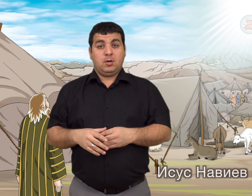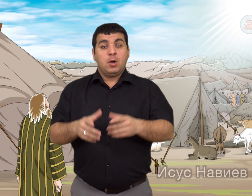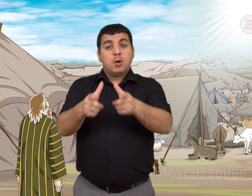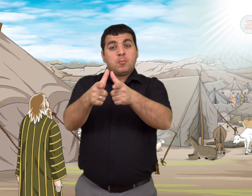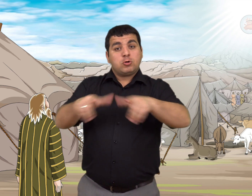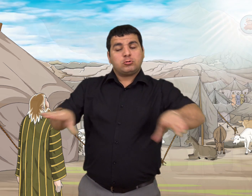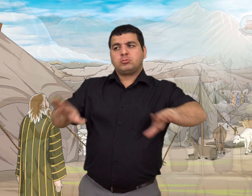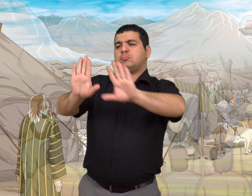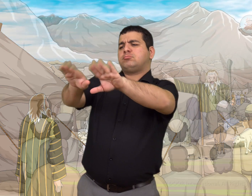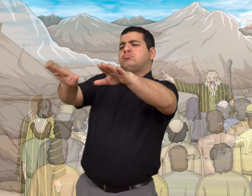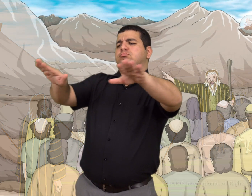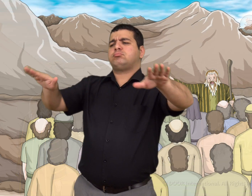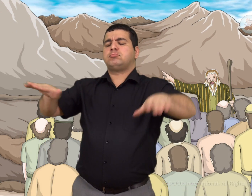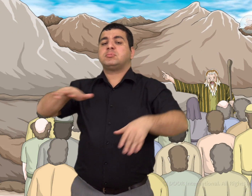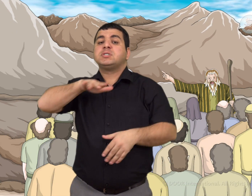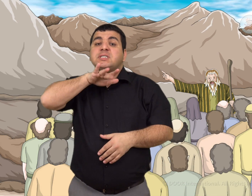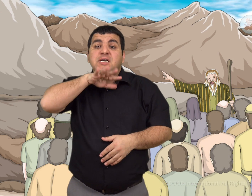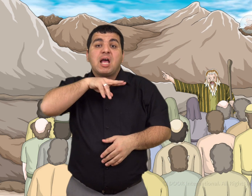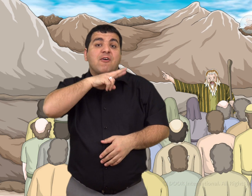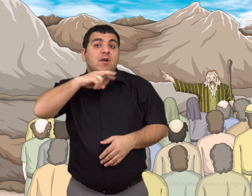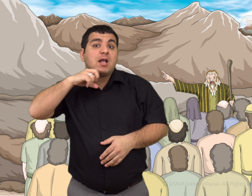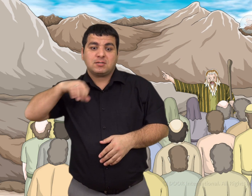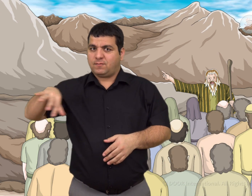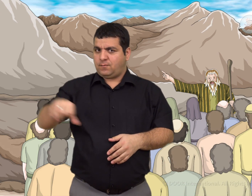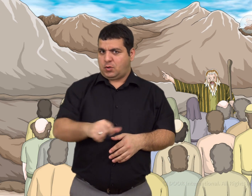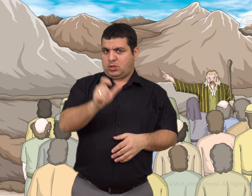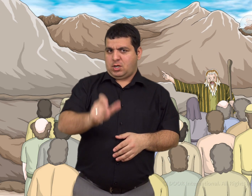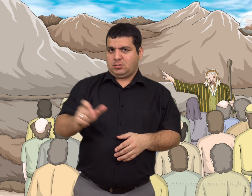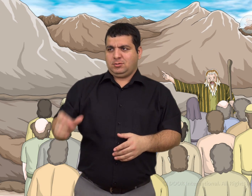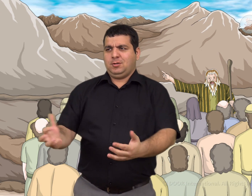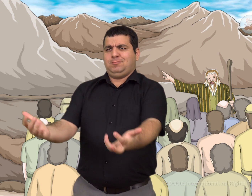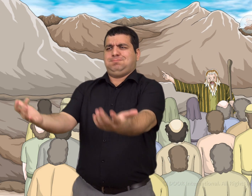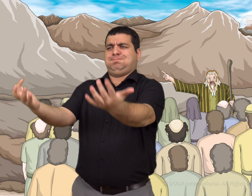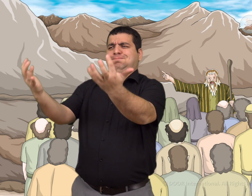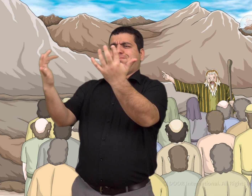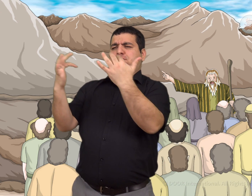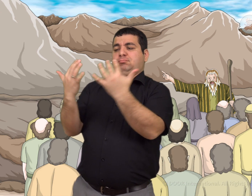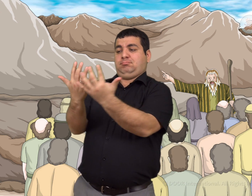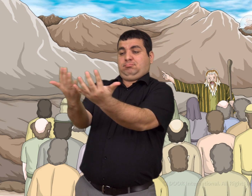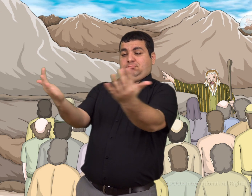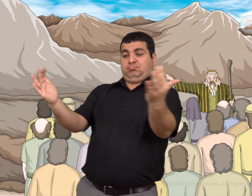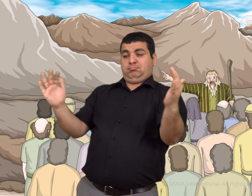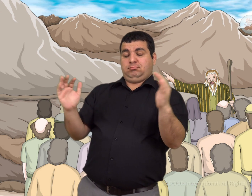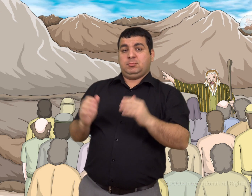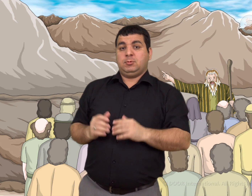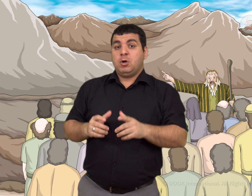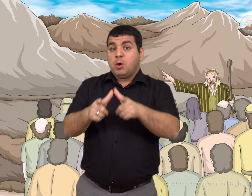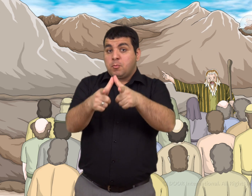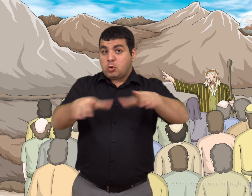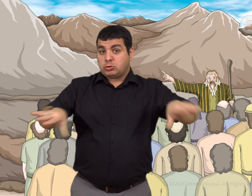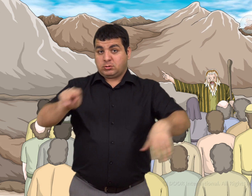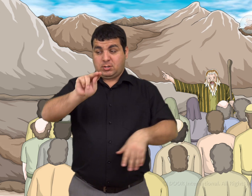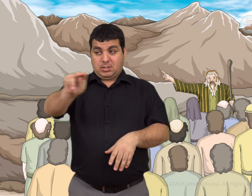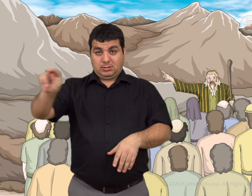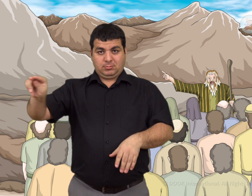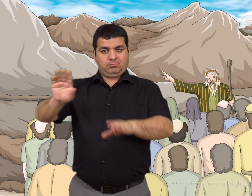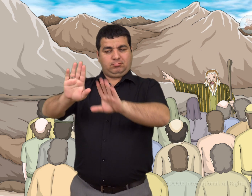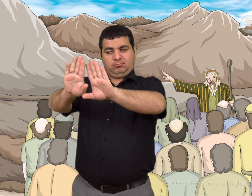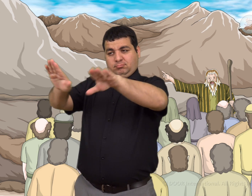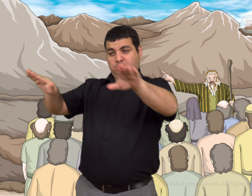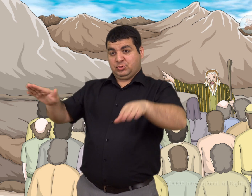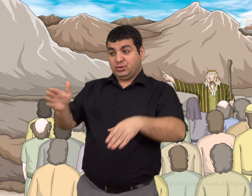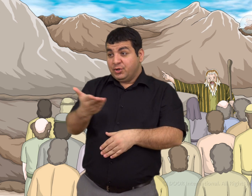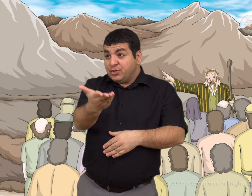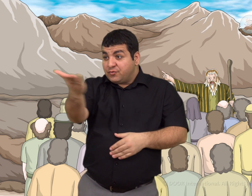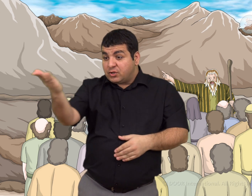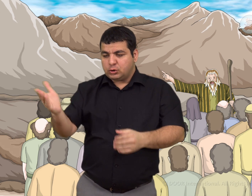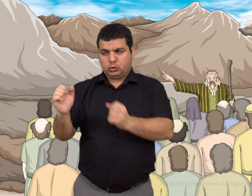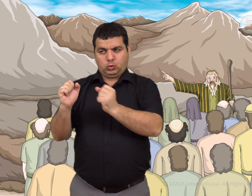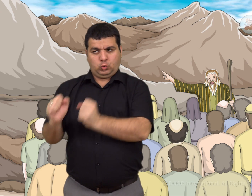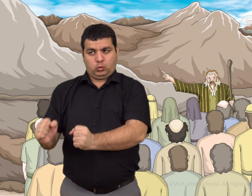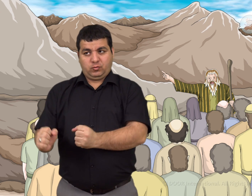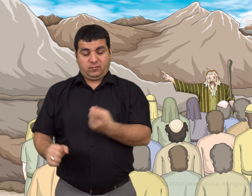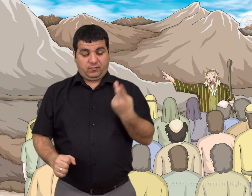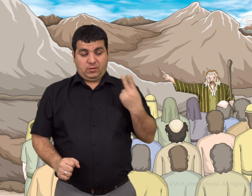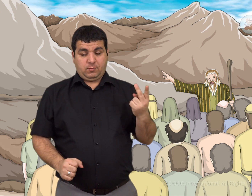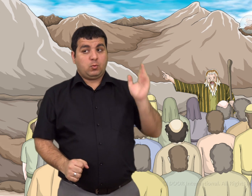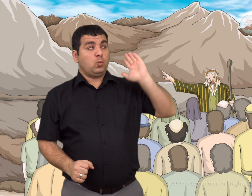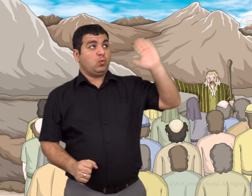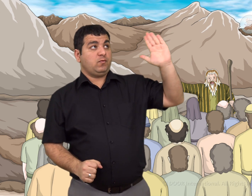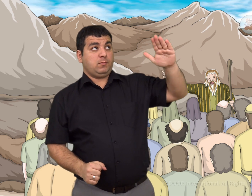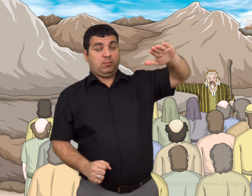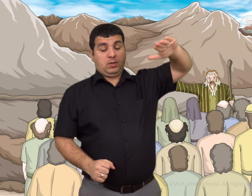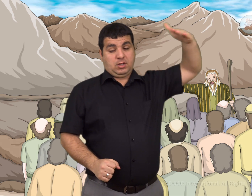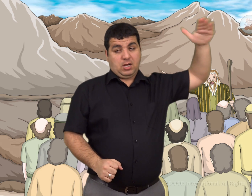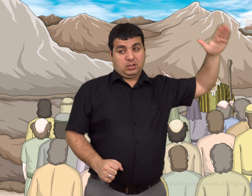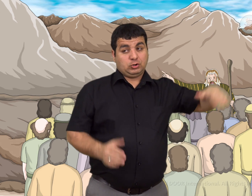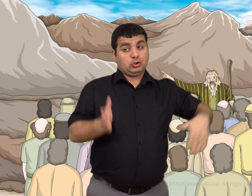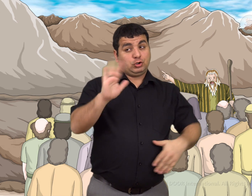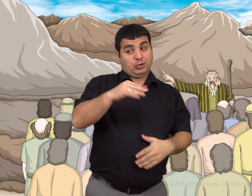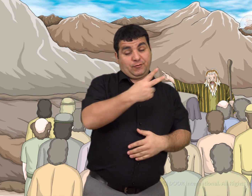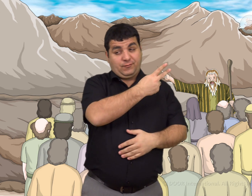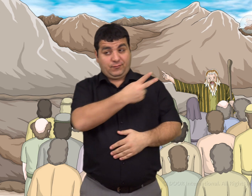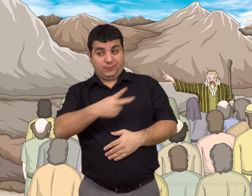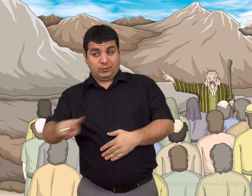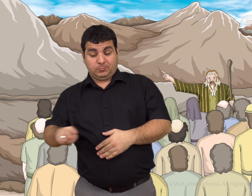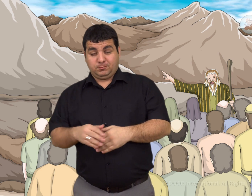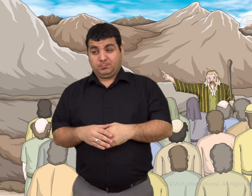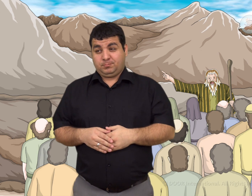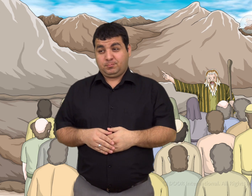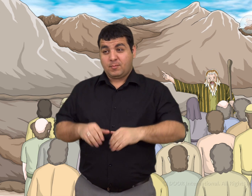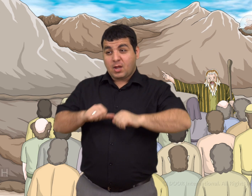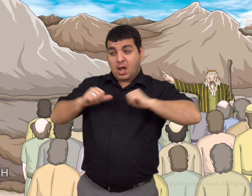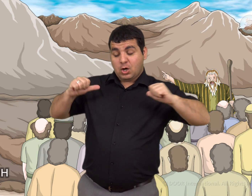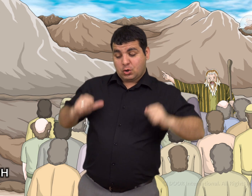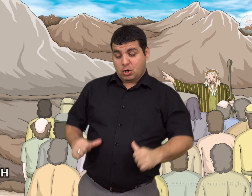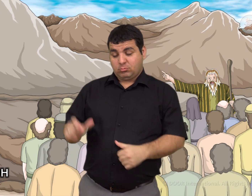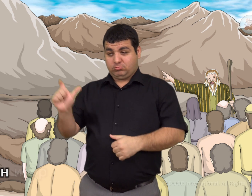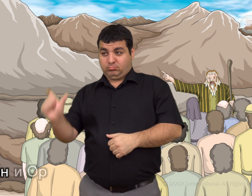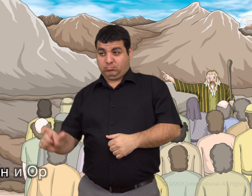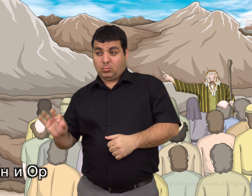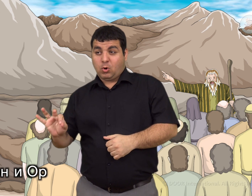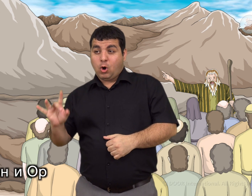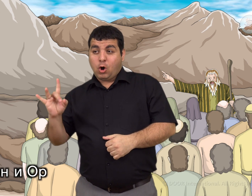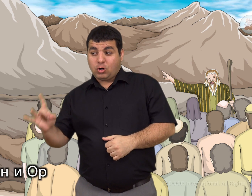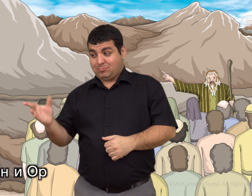And he said to the elders, “Wait here for us until we return to you.